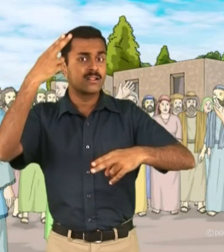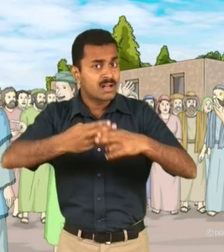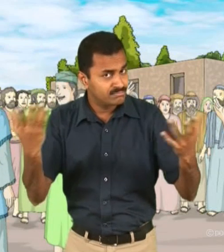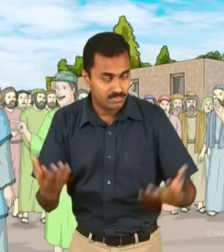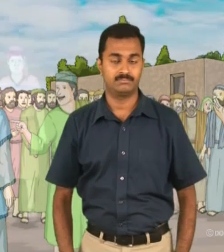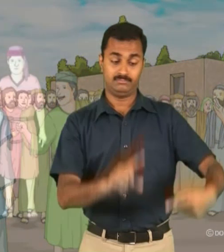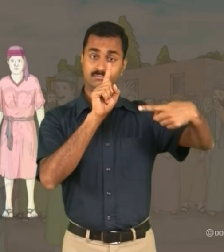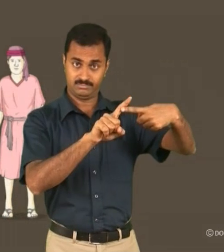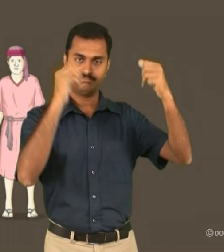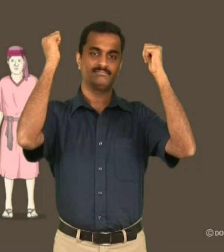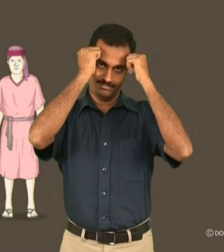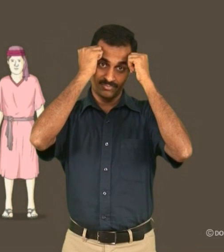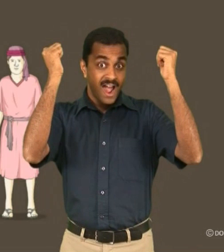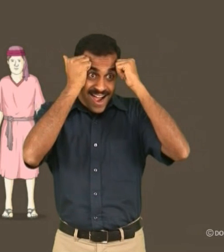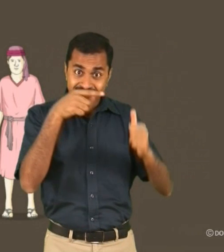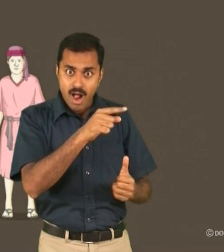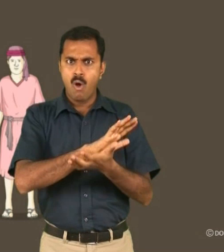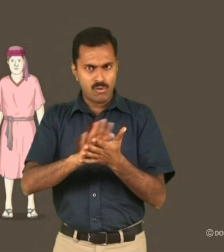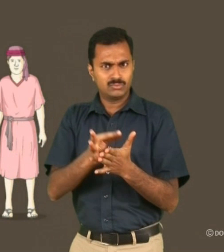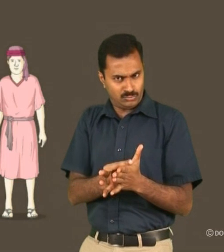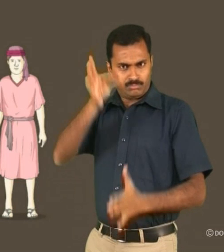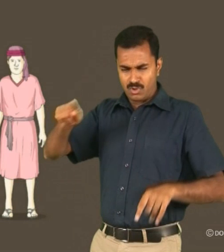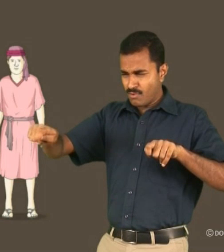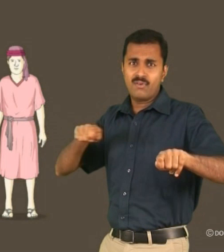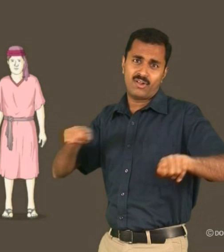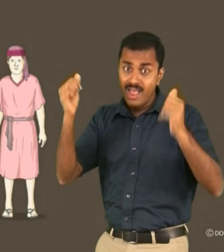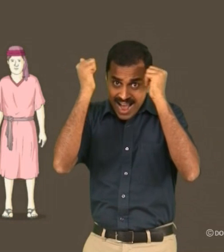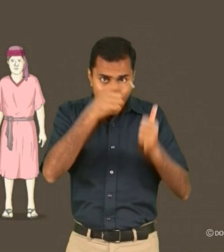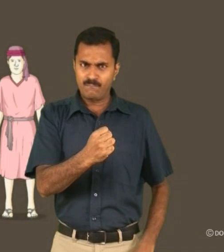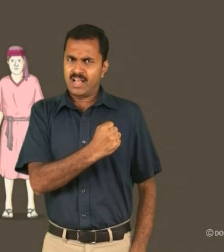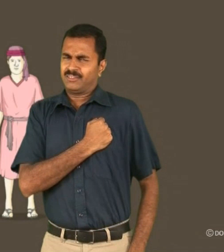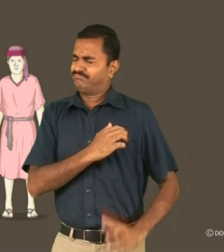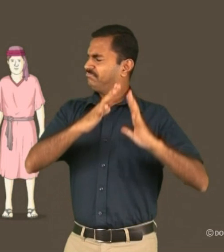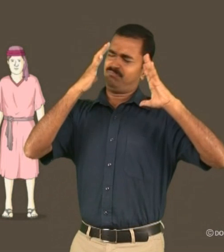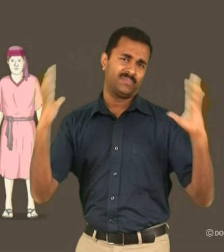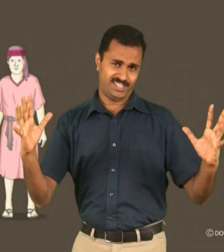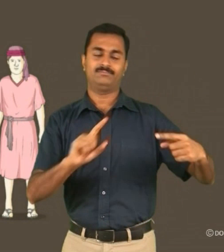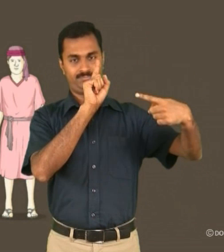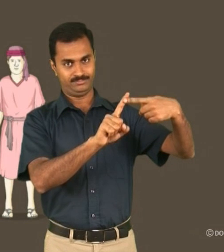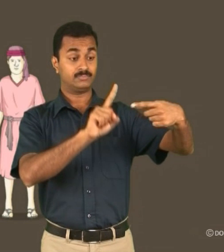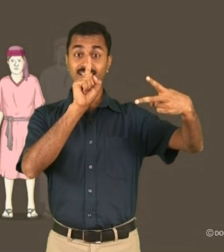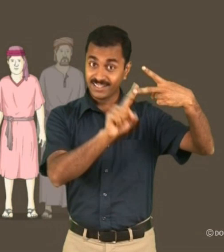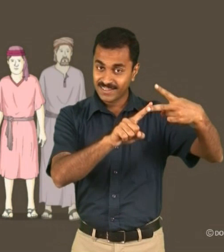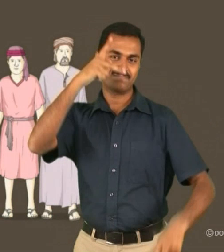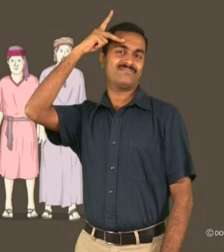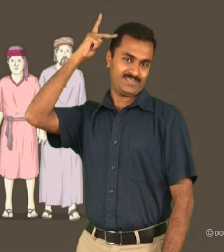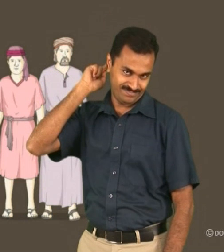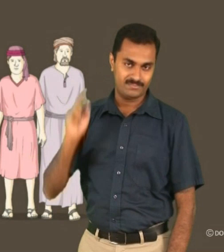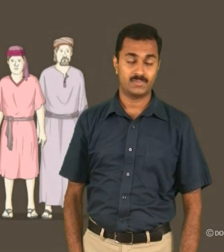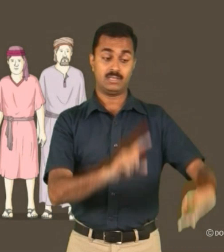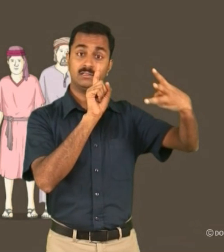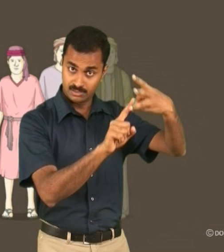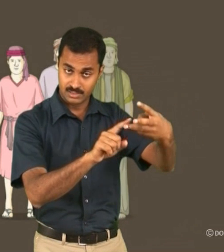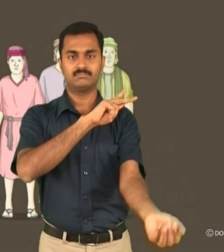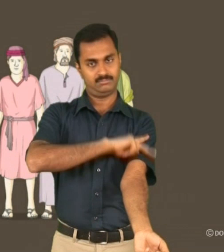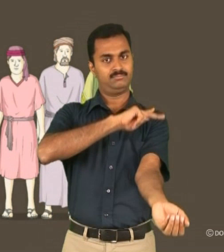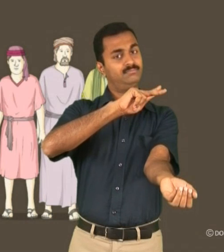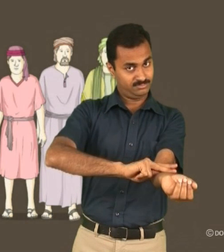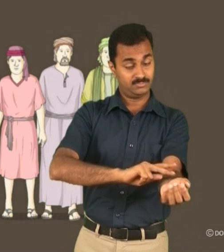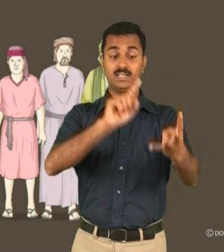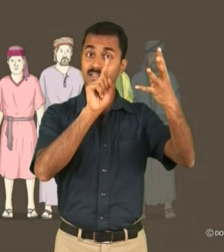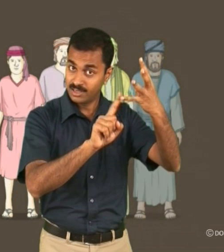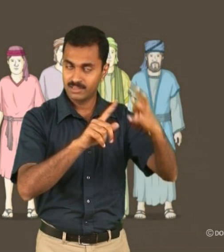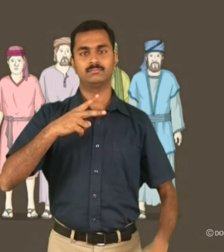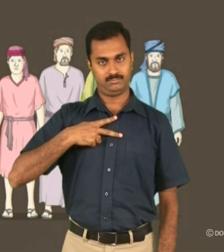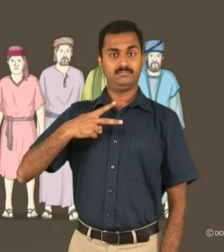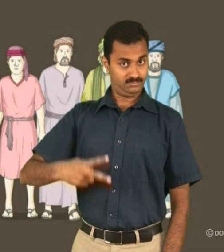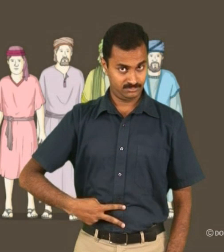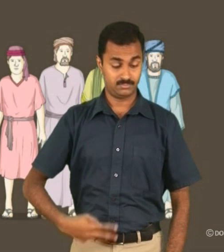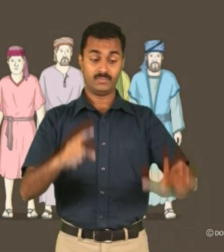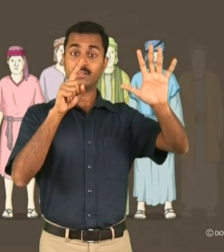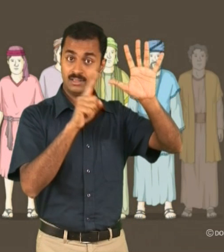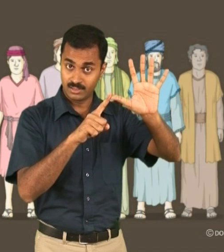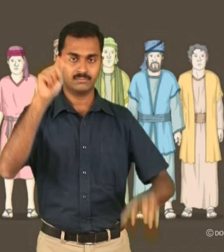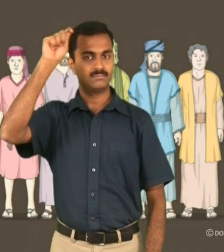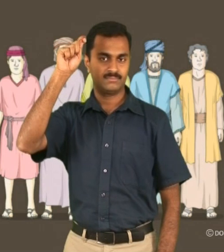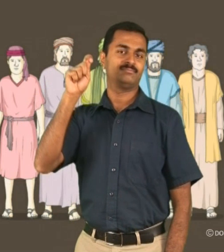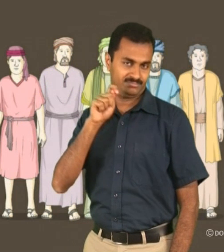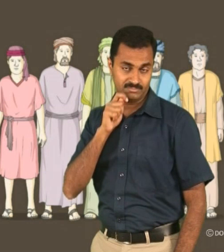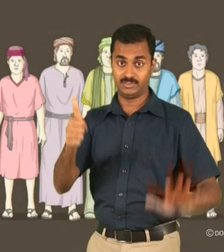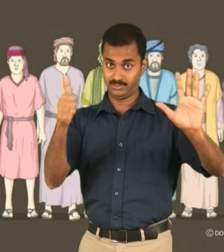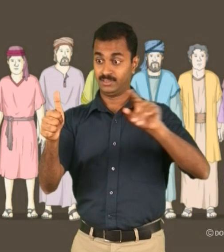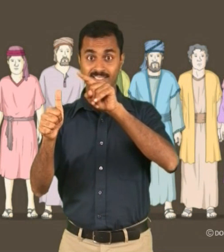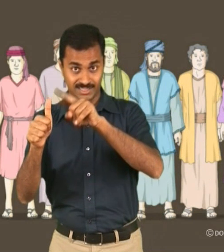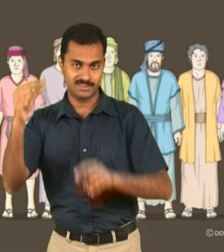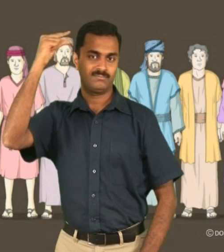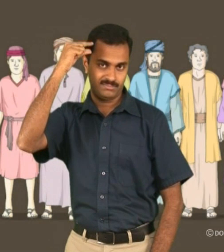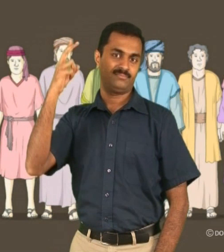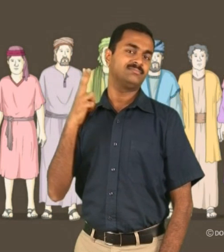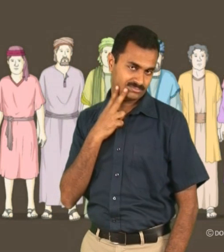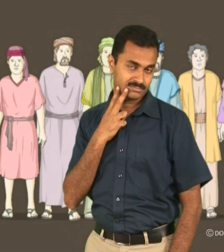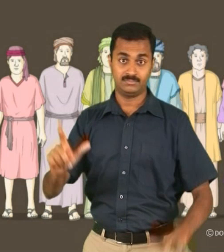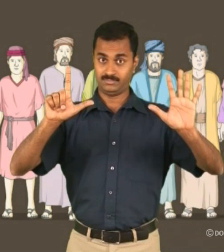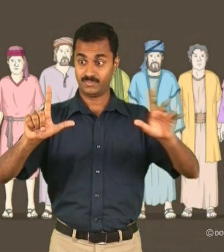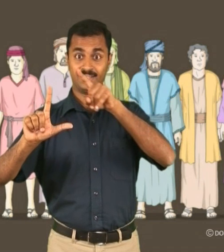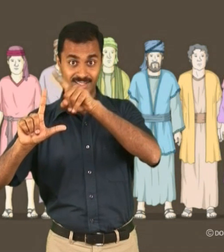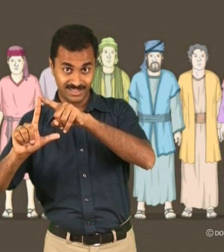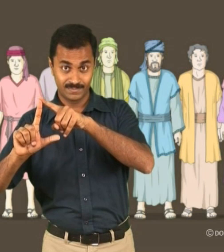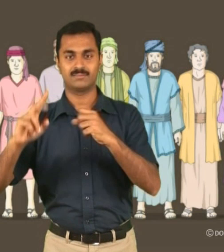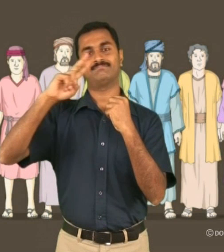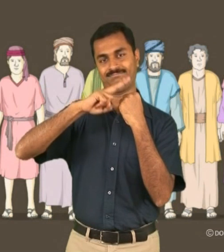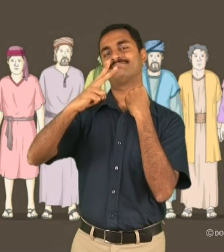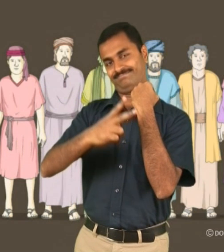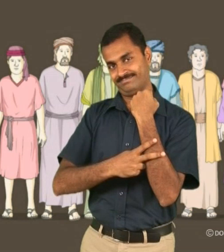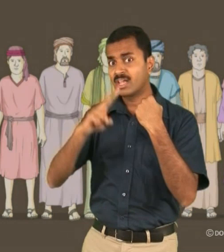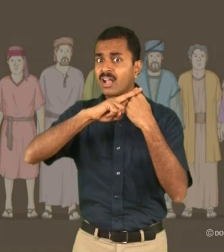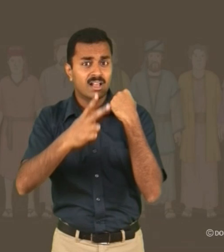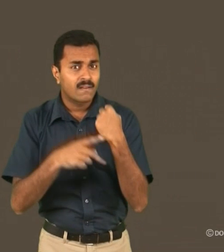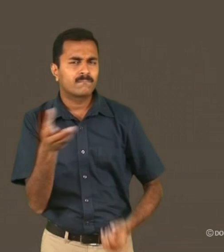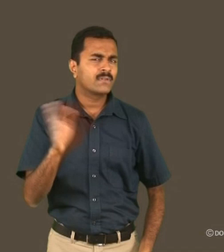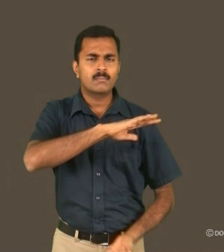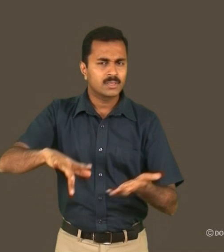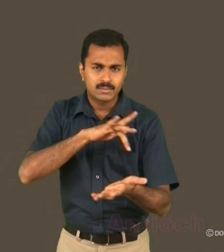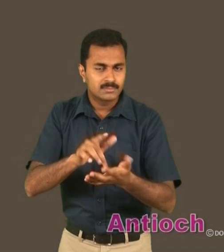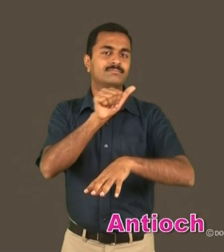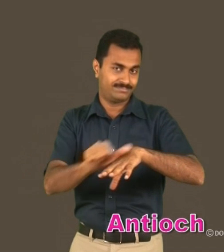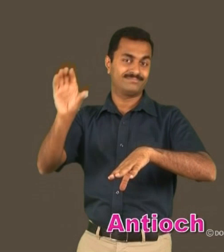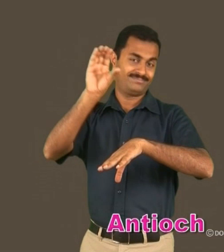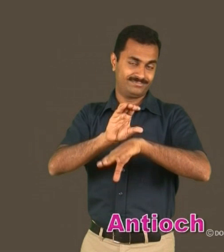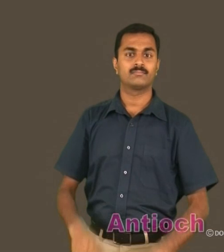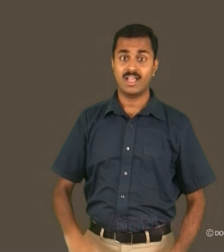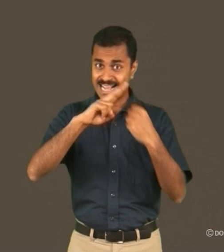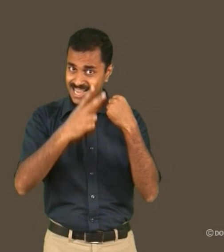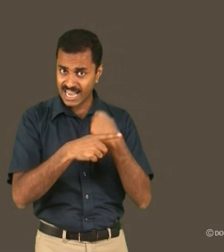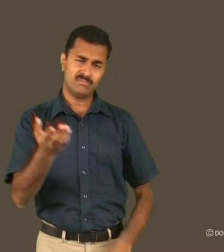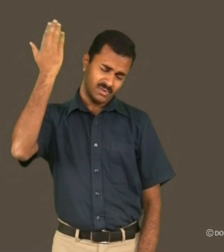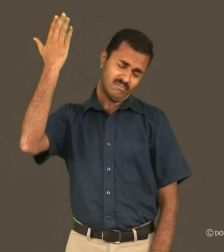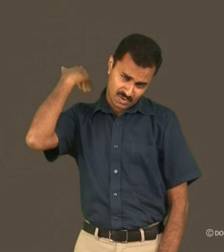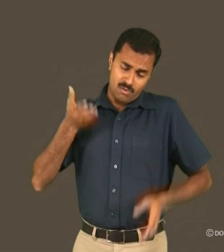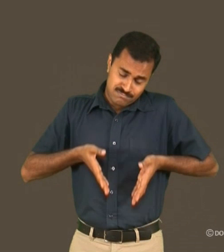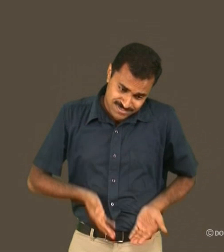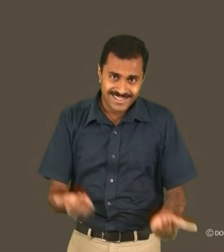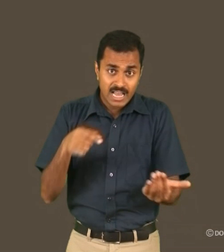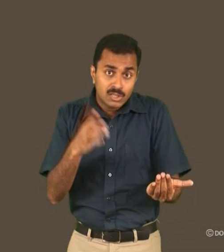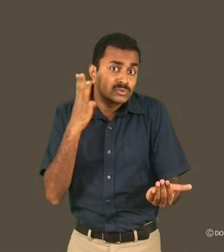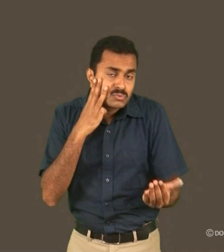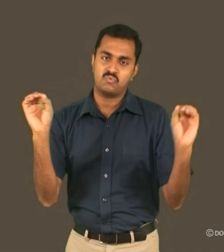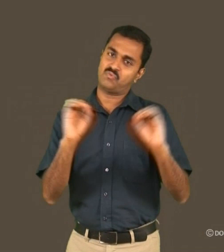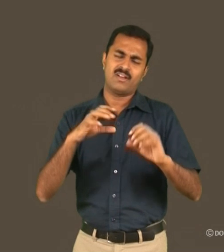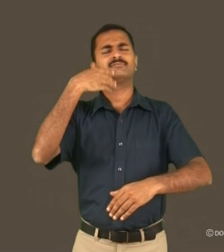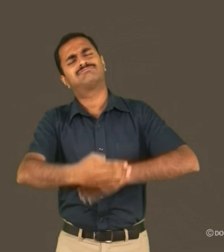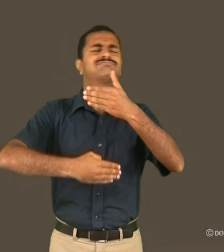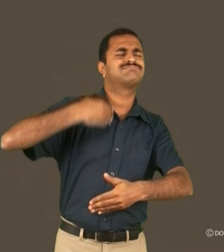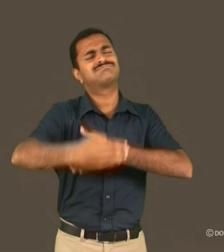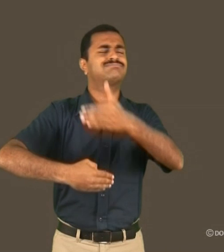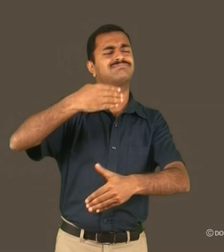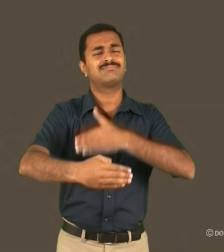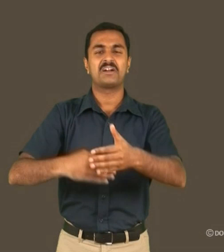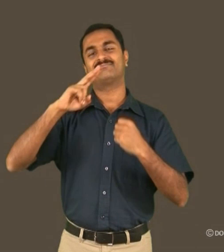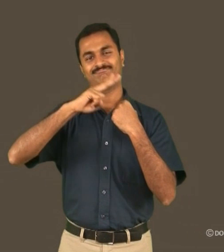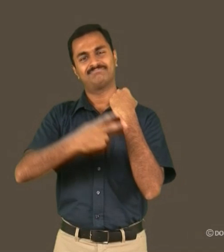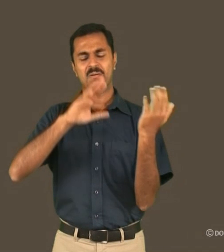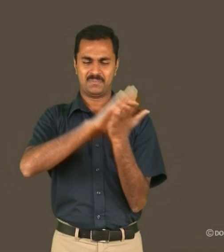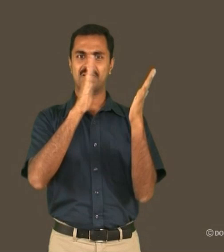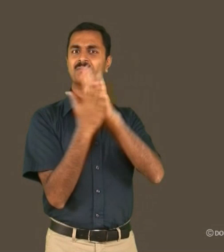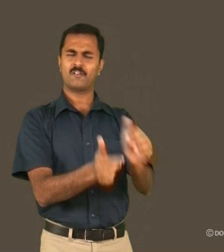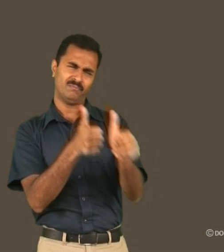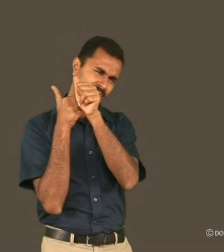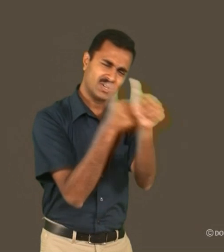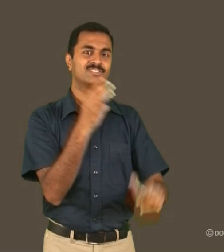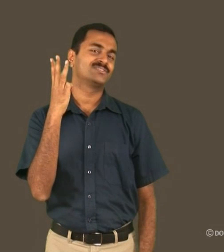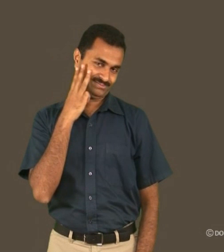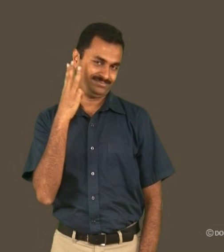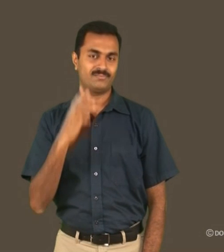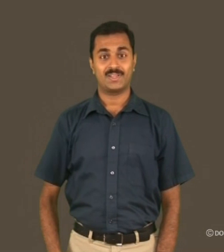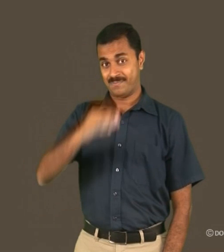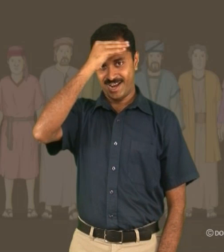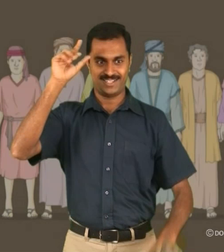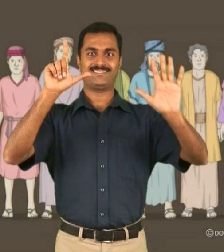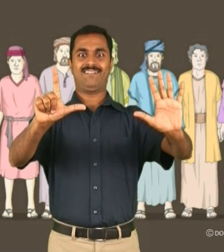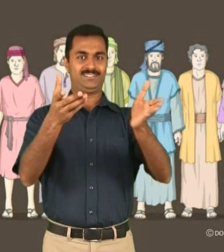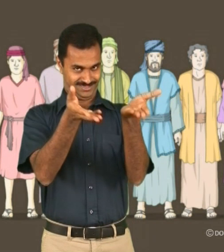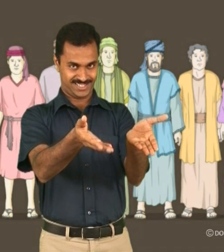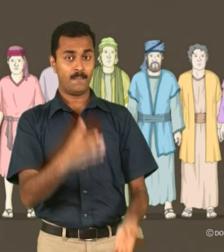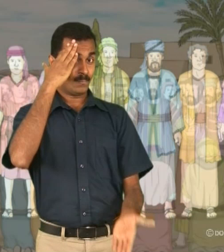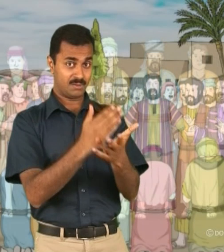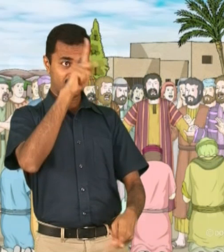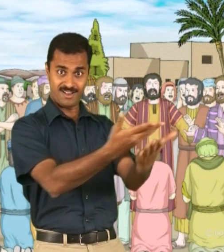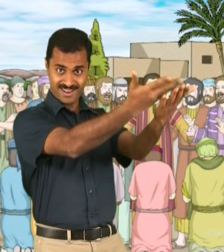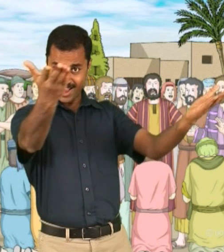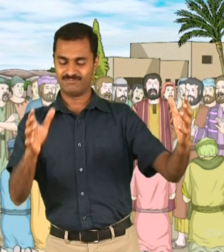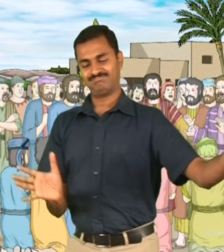They chose Stephen, a man full of faith and of the Holy Spirit, as well as Philip, Prochorus, Nicanor, Timon, Parmenas, and Nicolas from Antioch, a convert to Judaism.